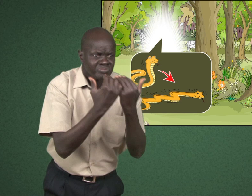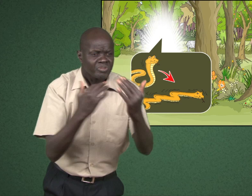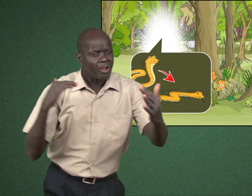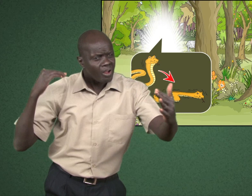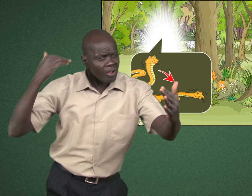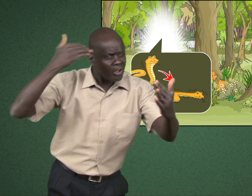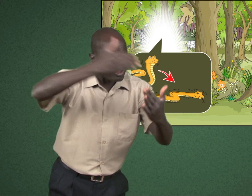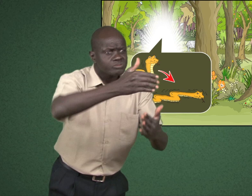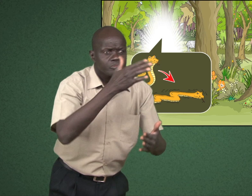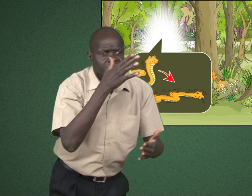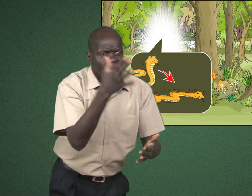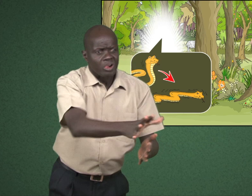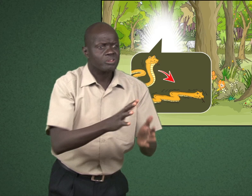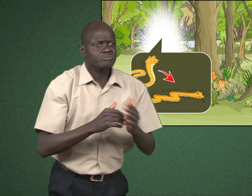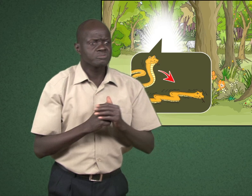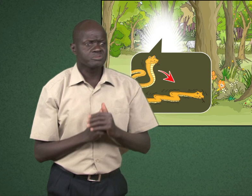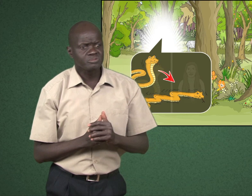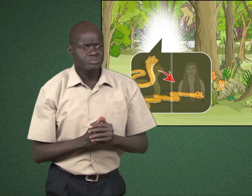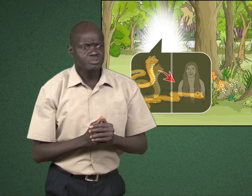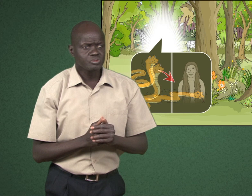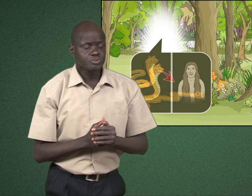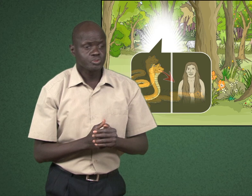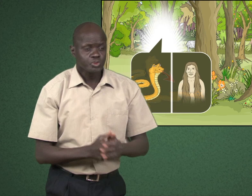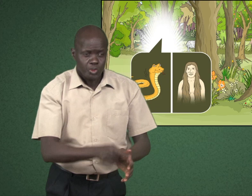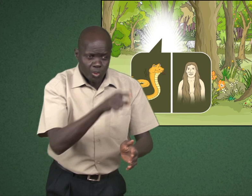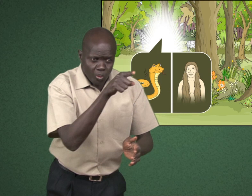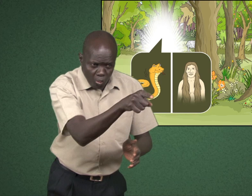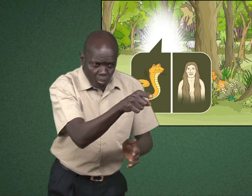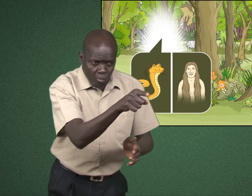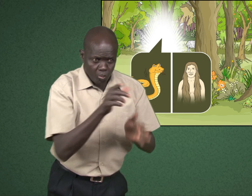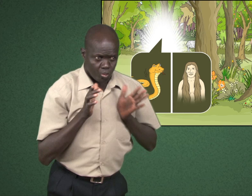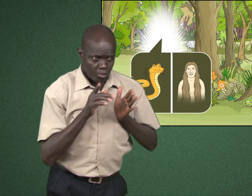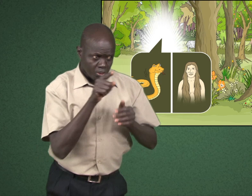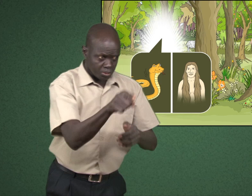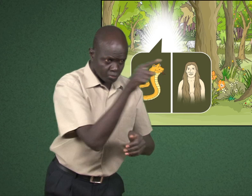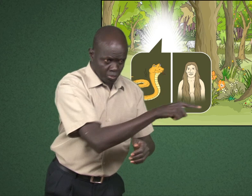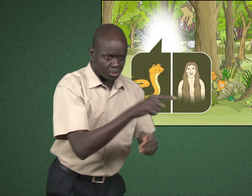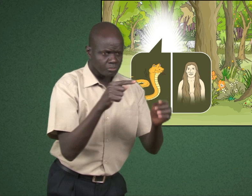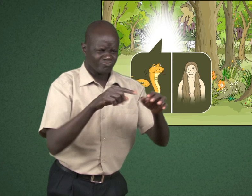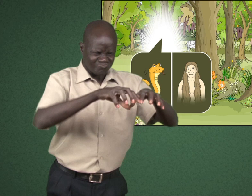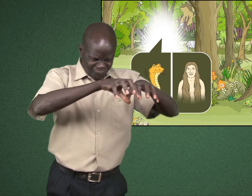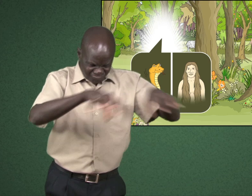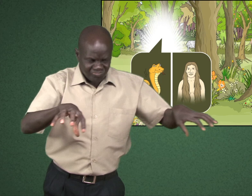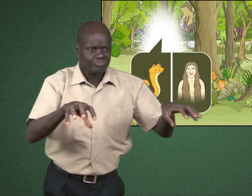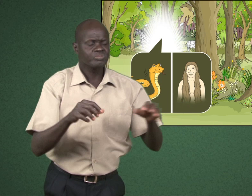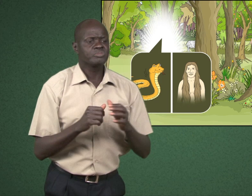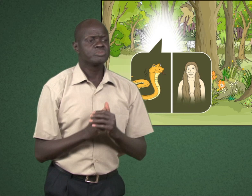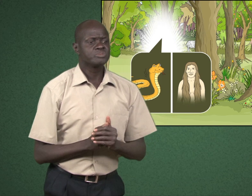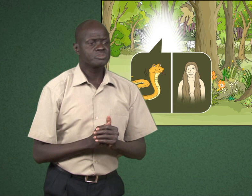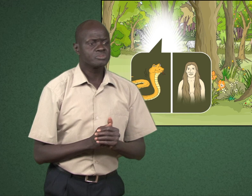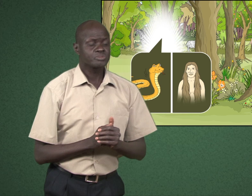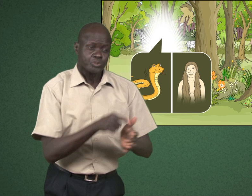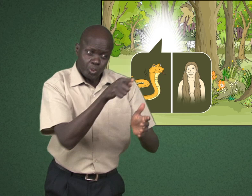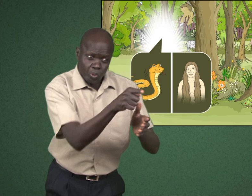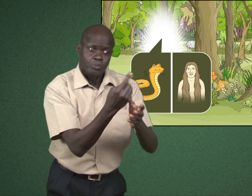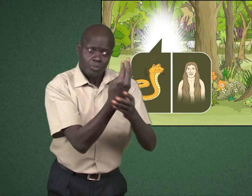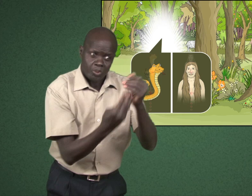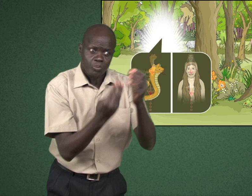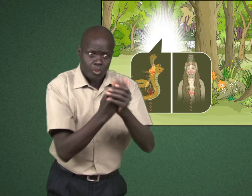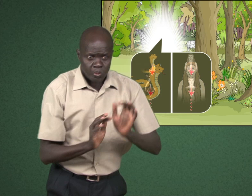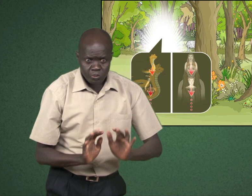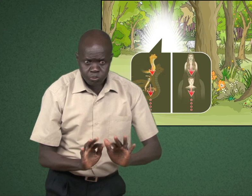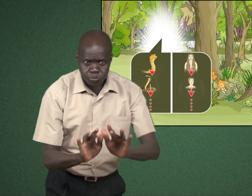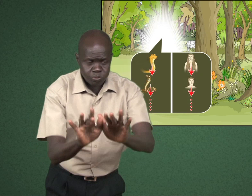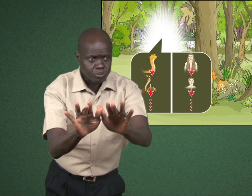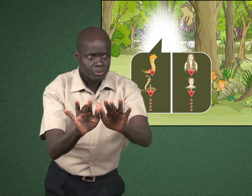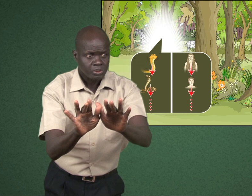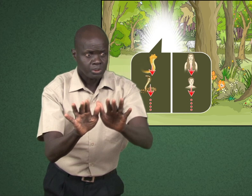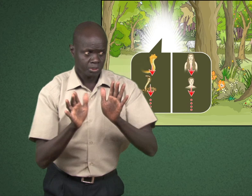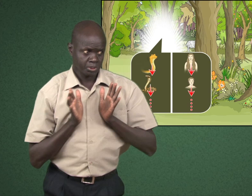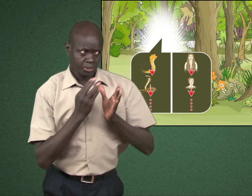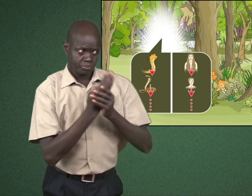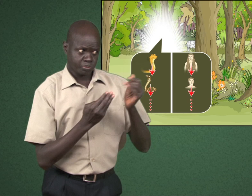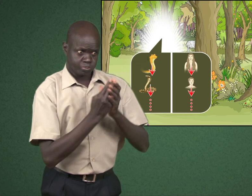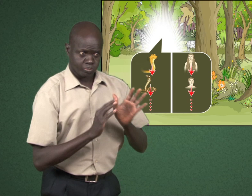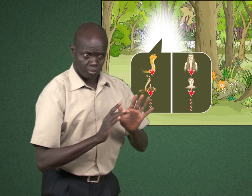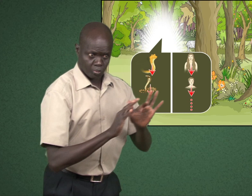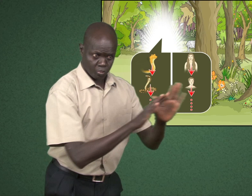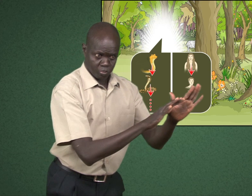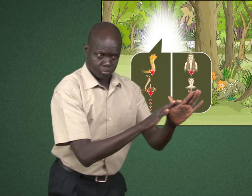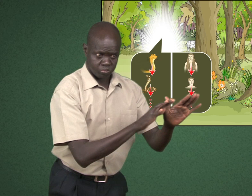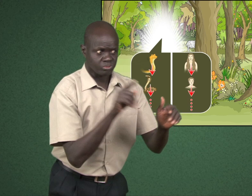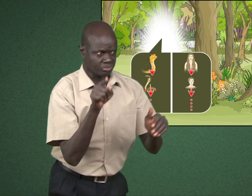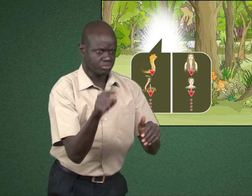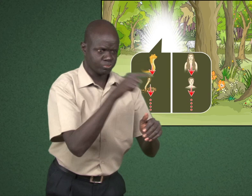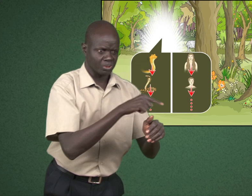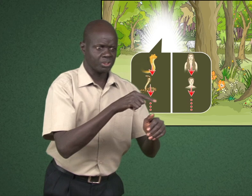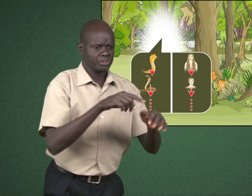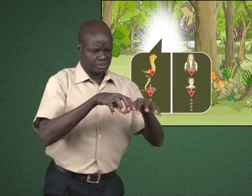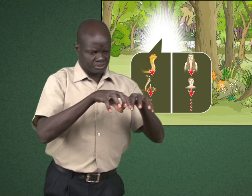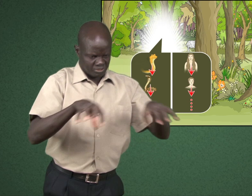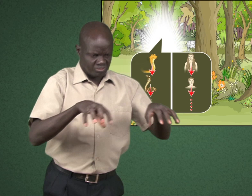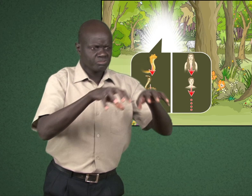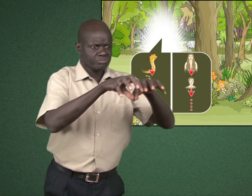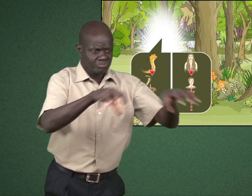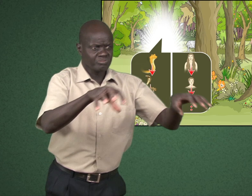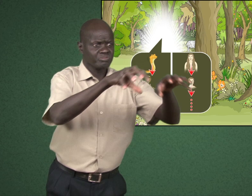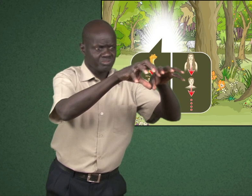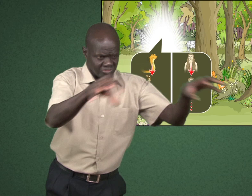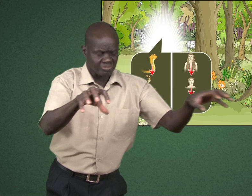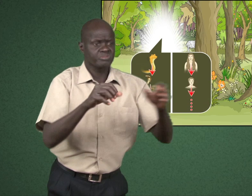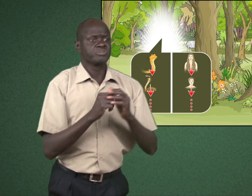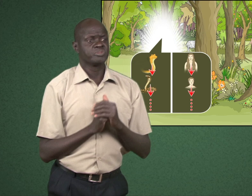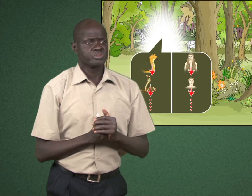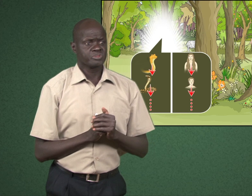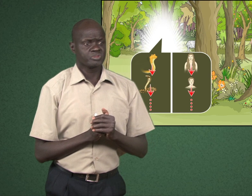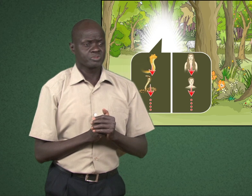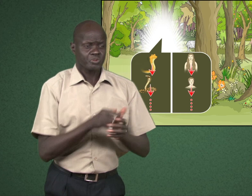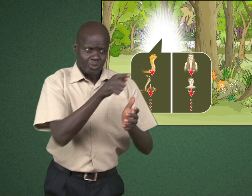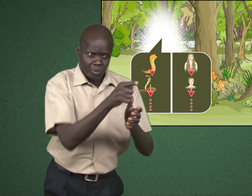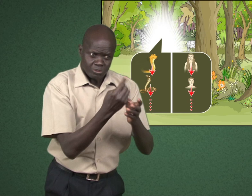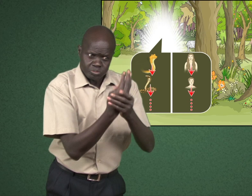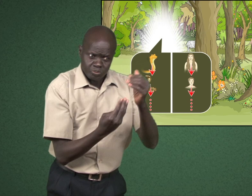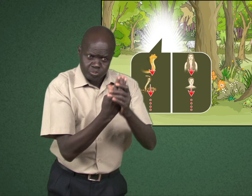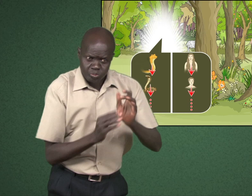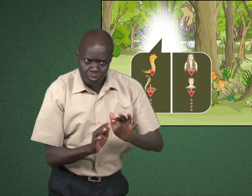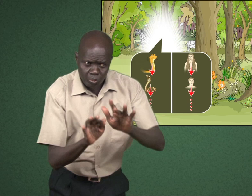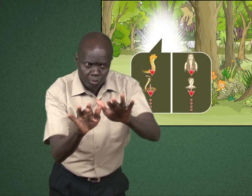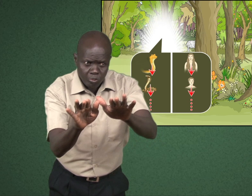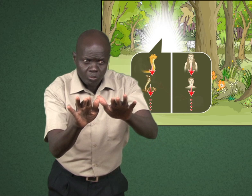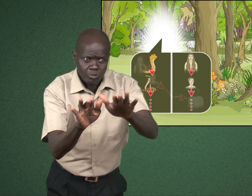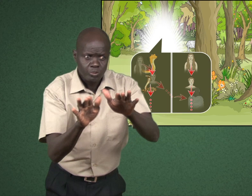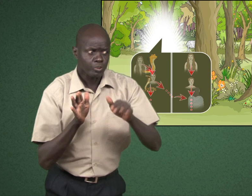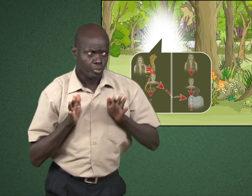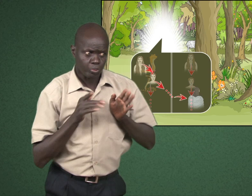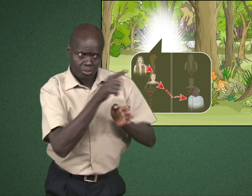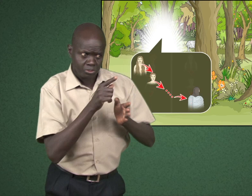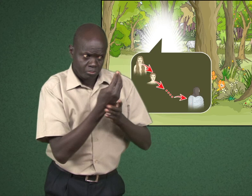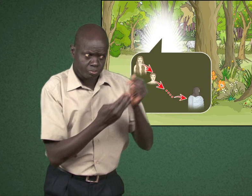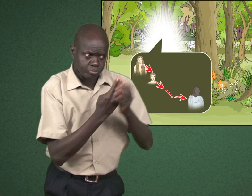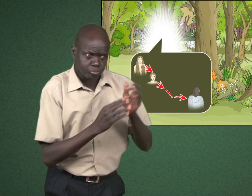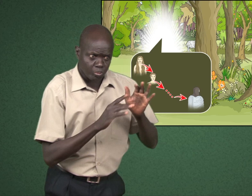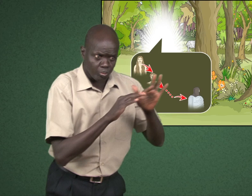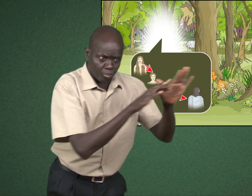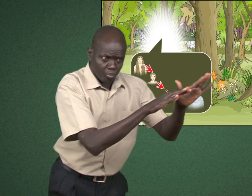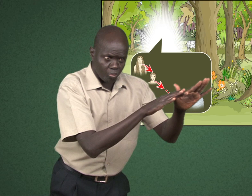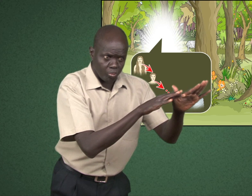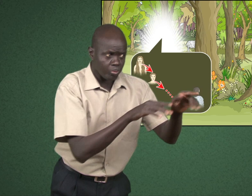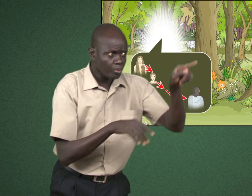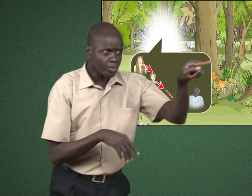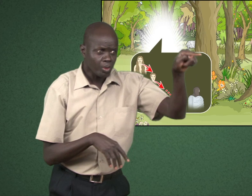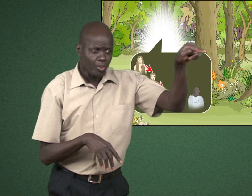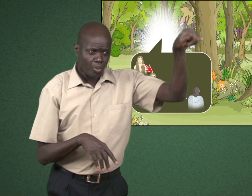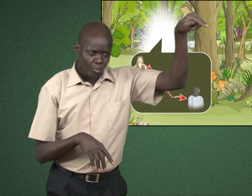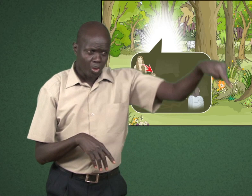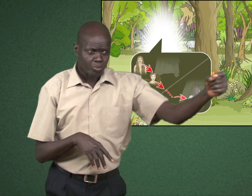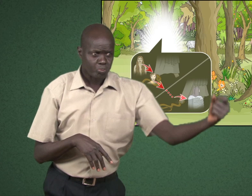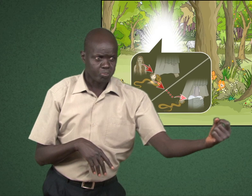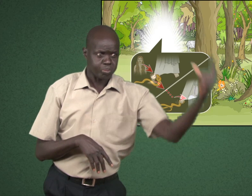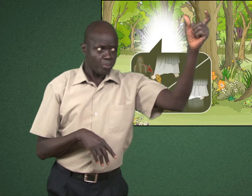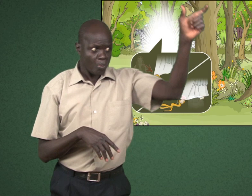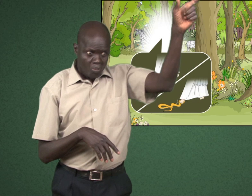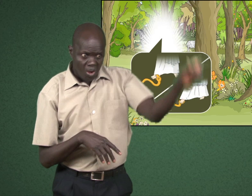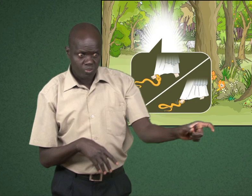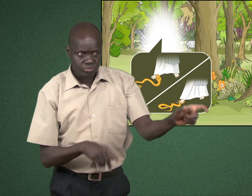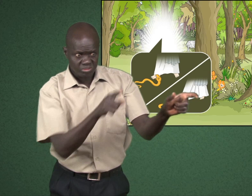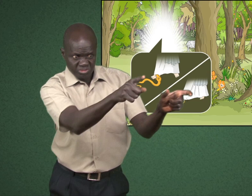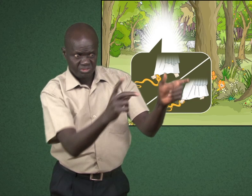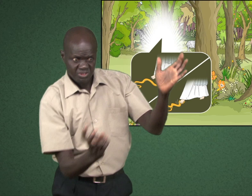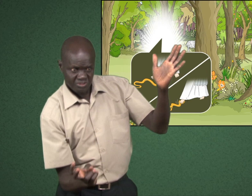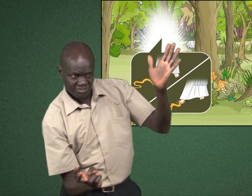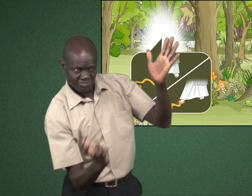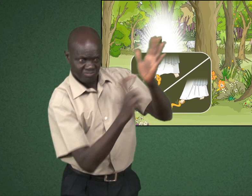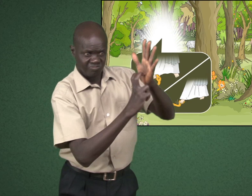And I will put enmity between you and the woman, and between your seed and her seed.